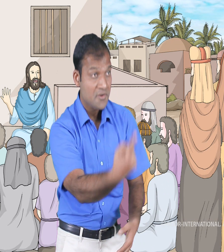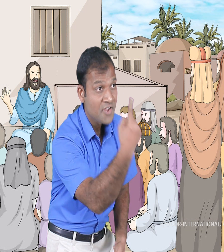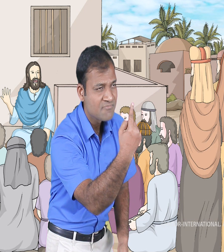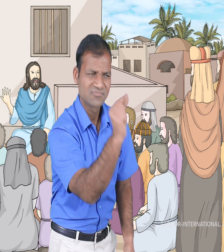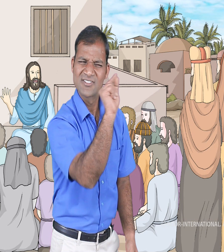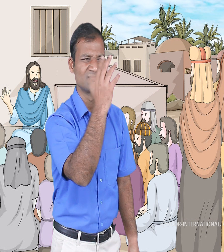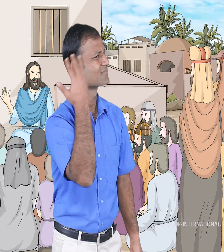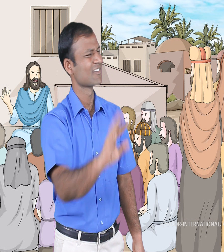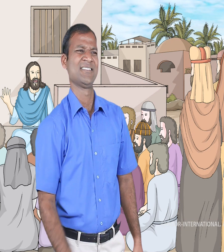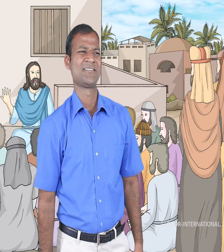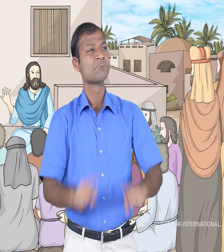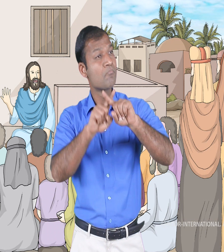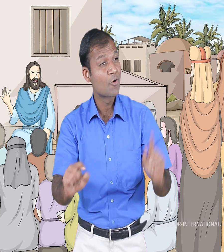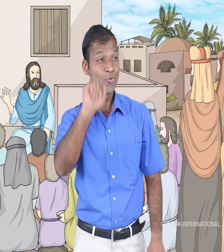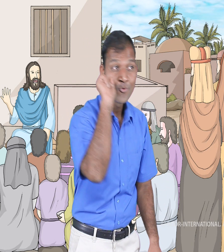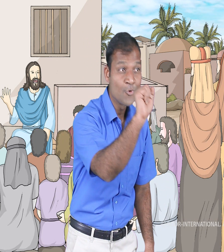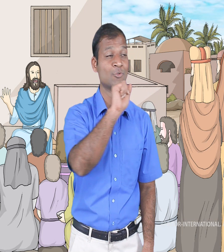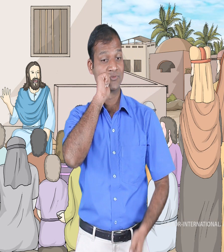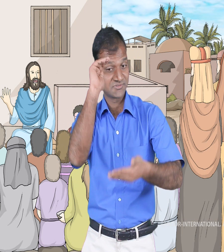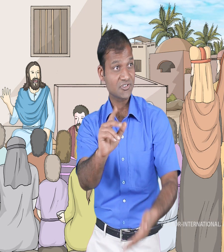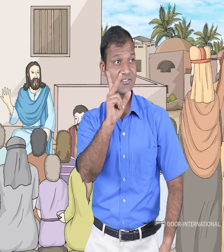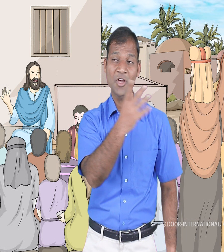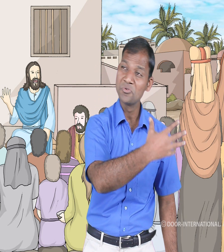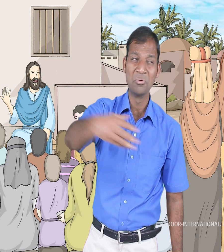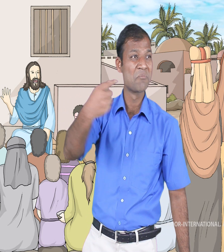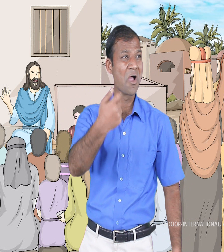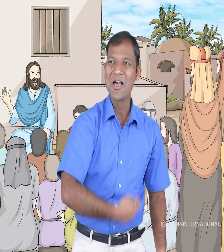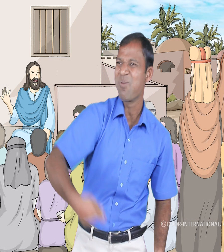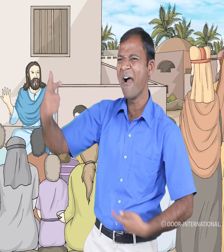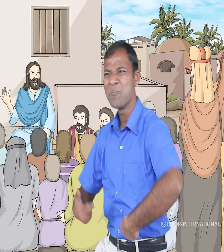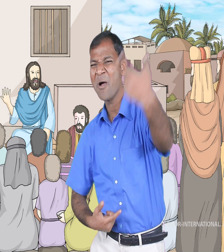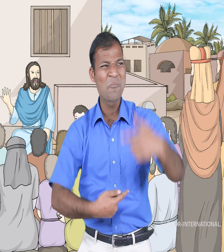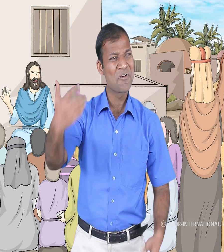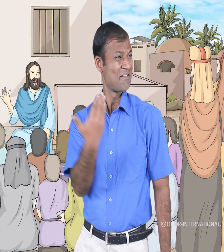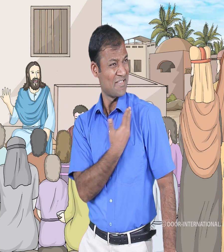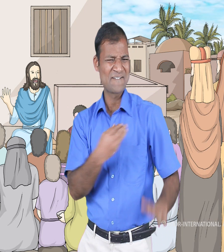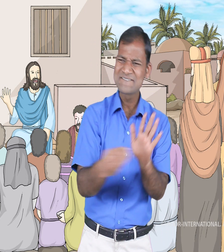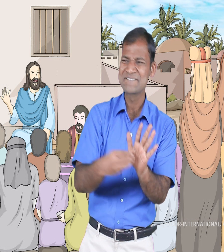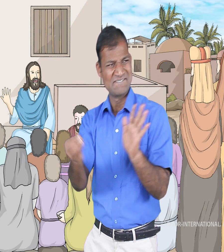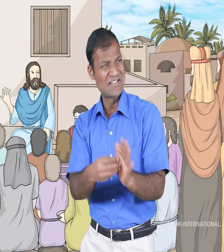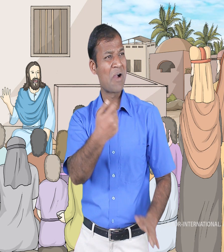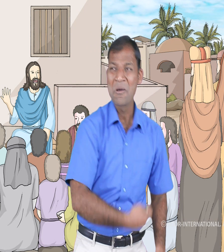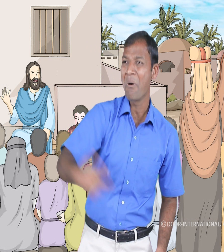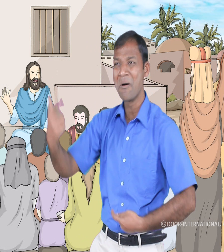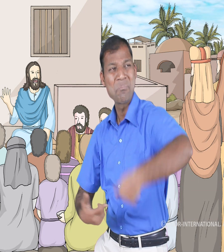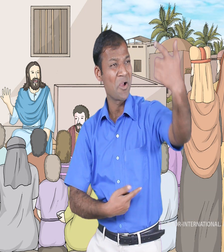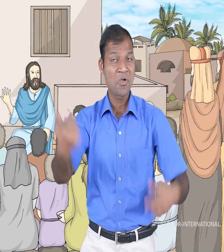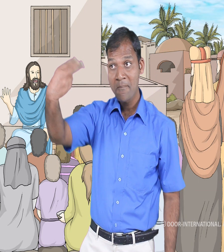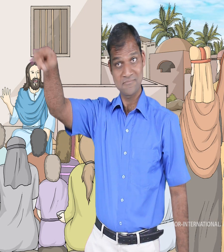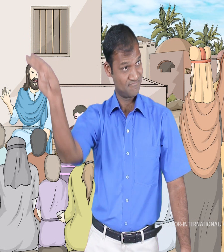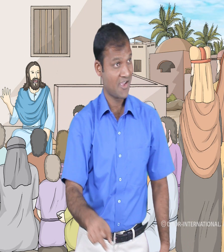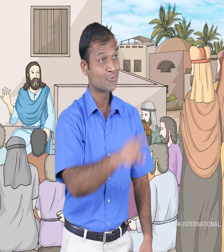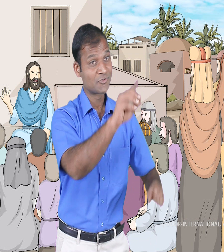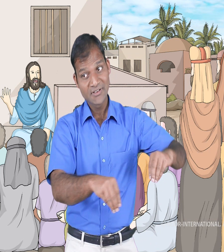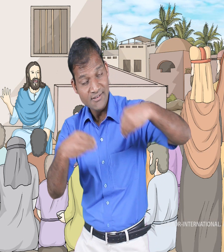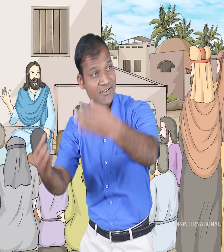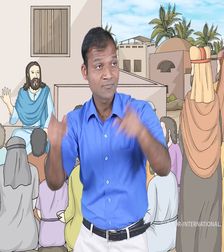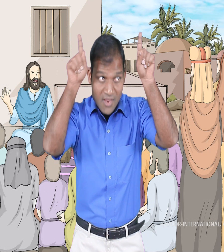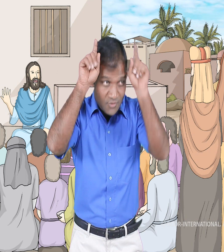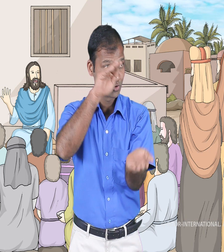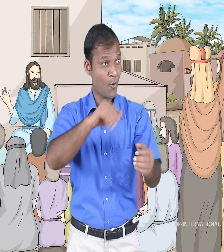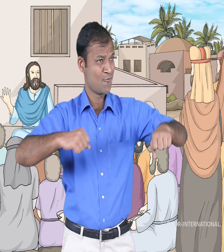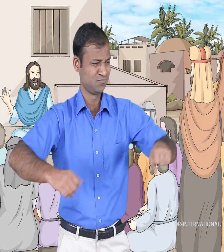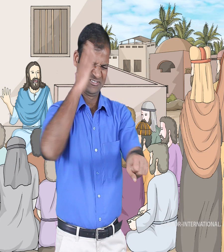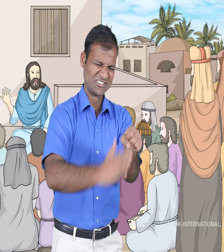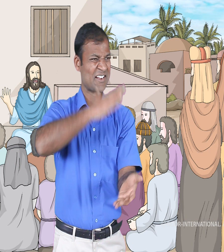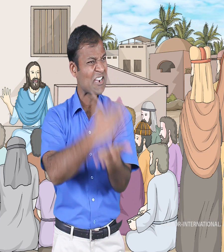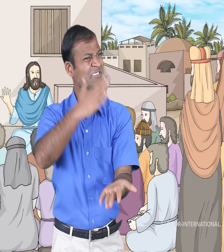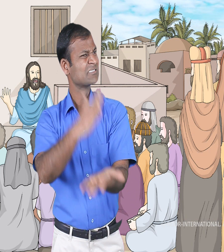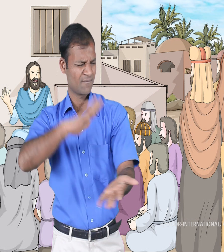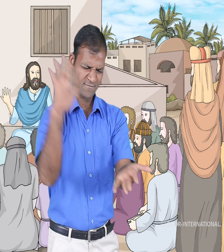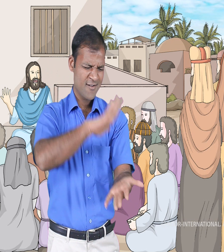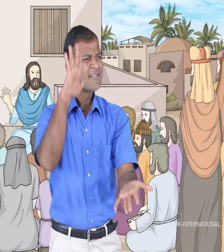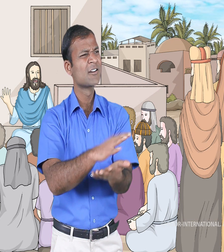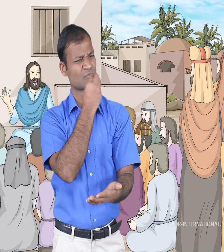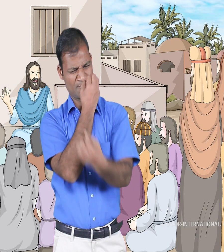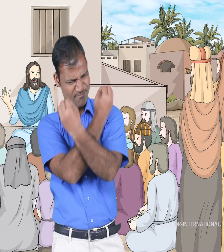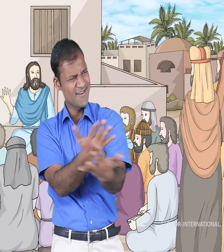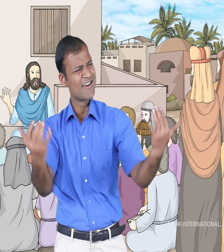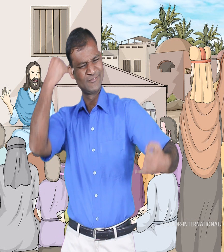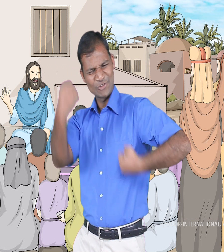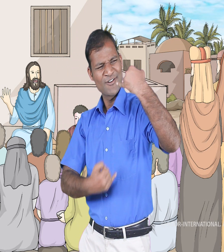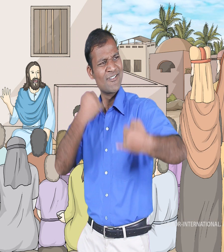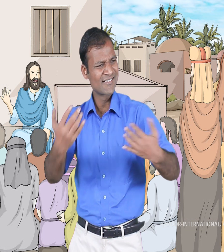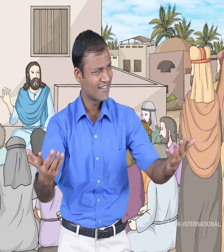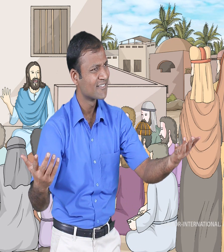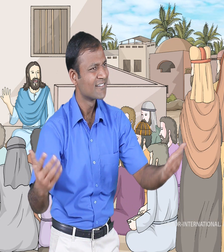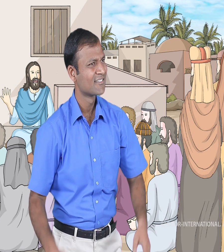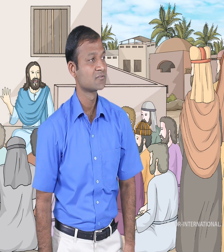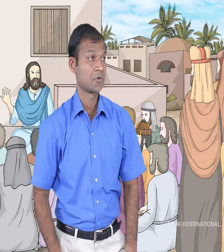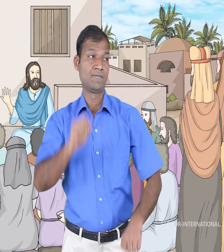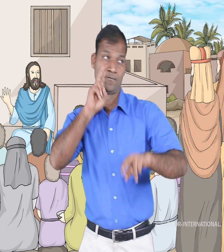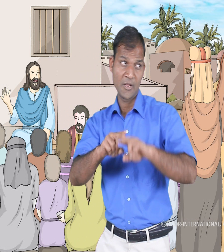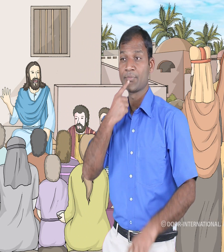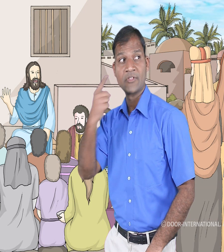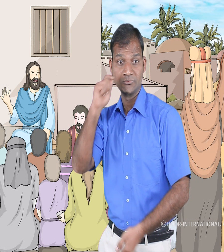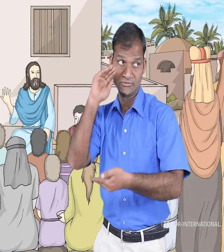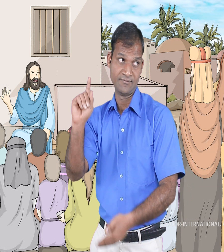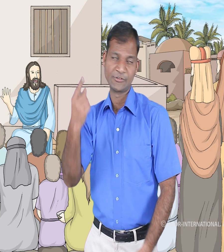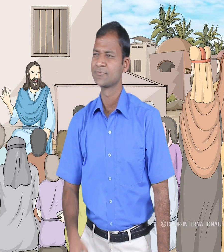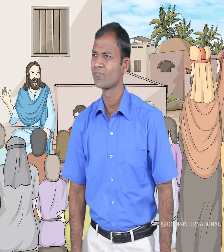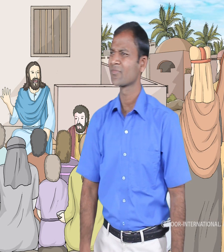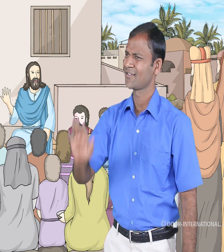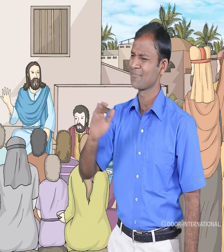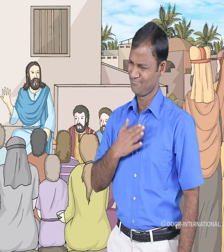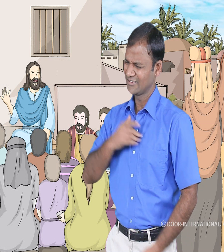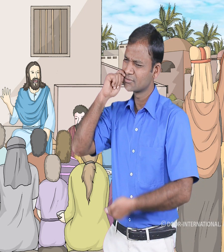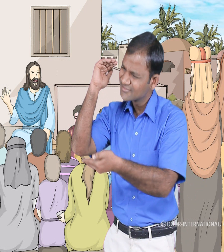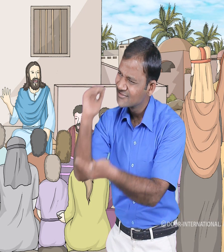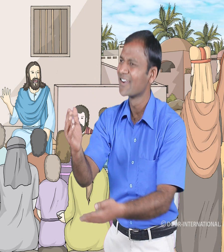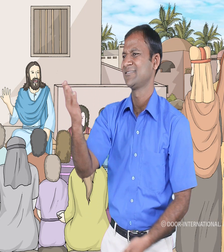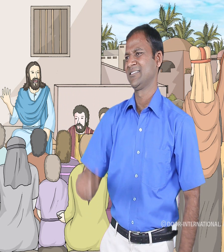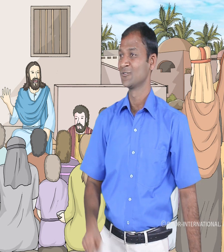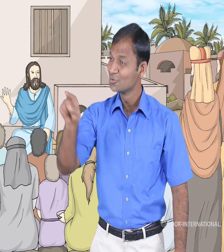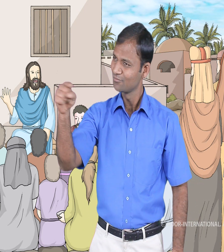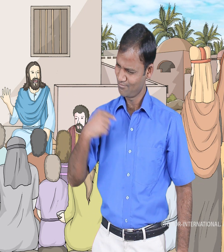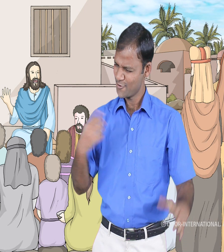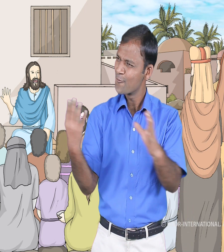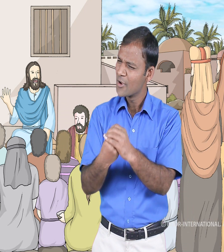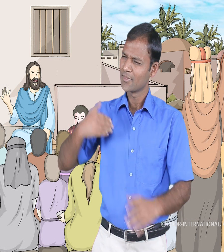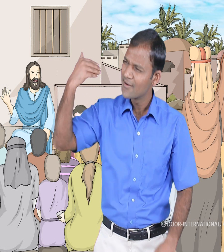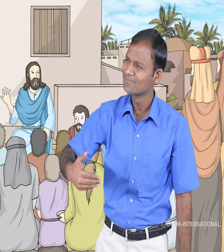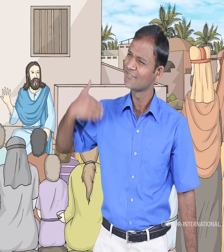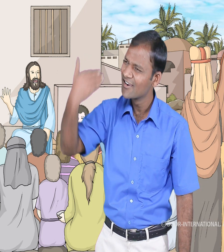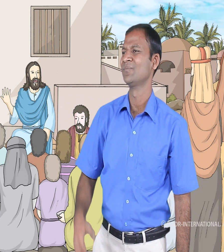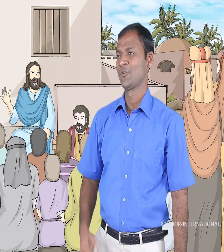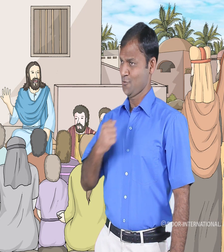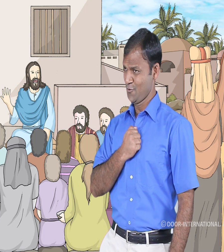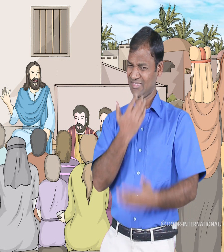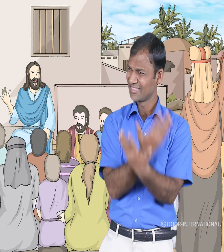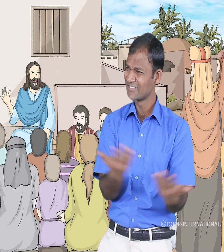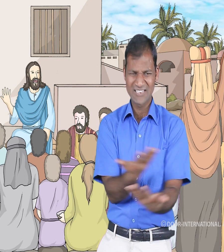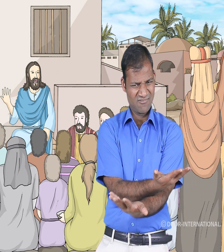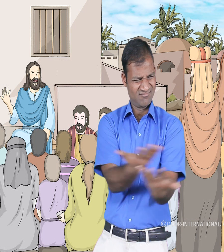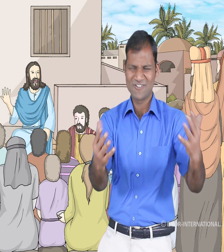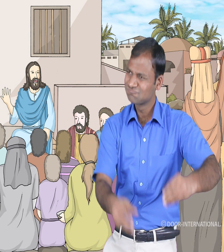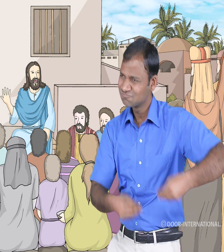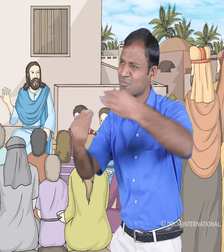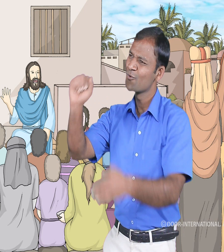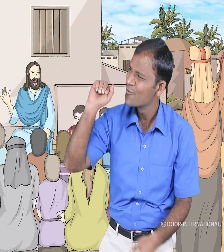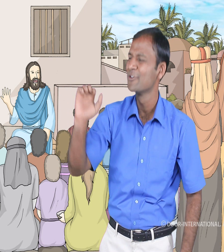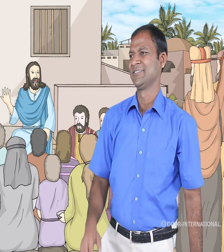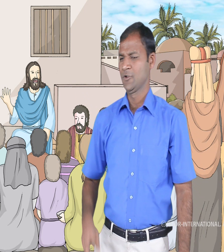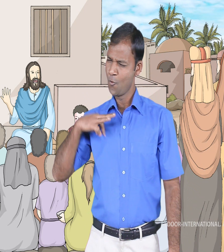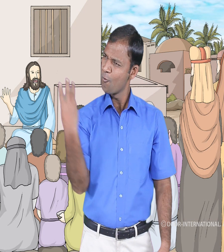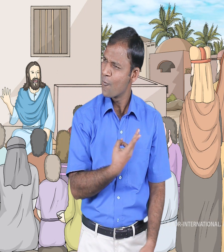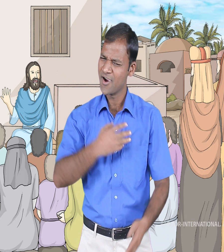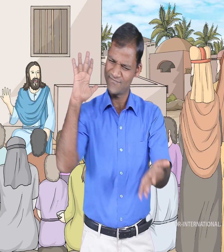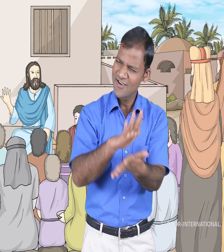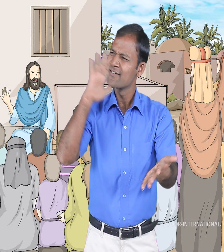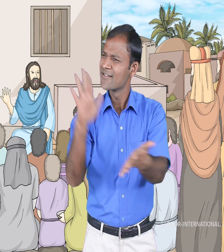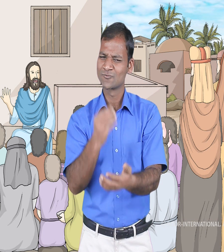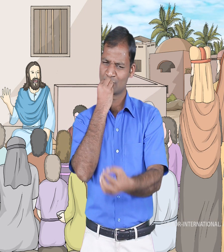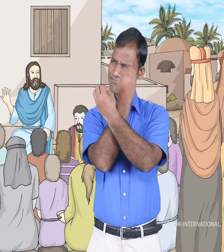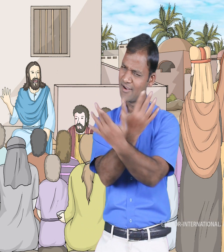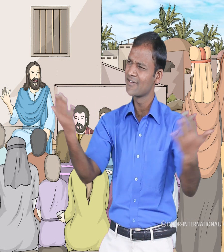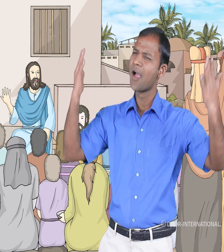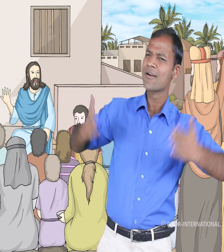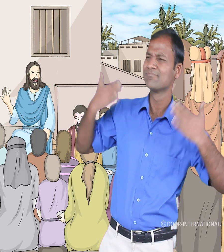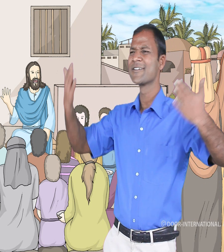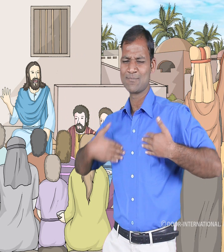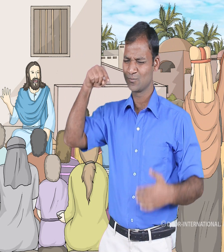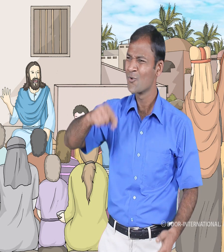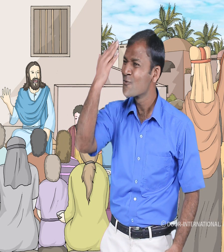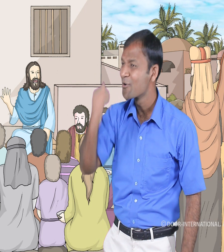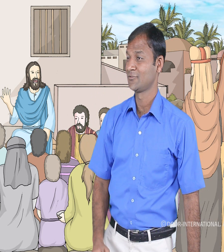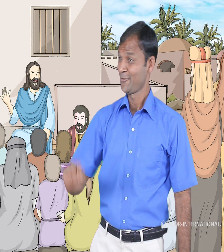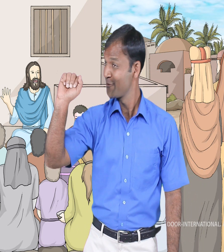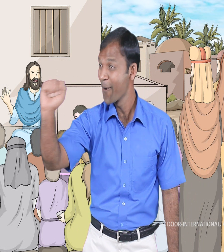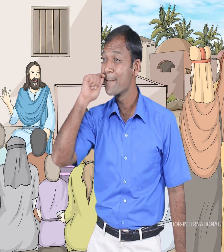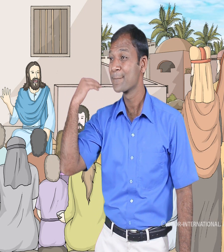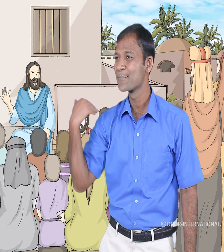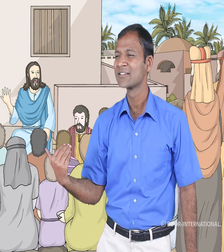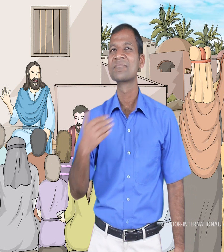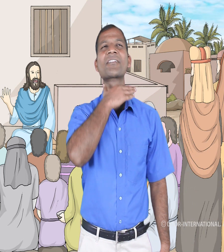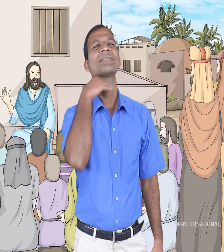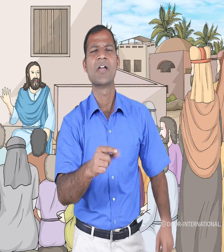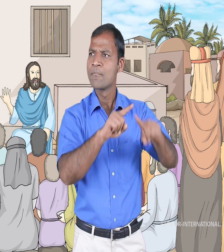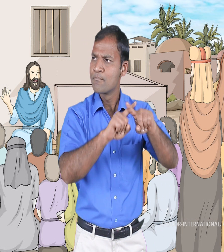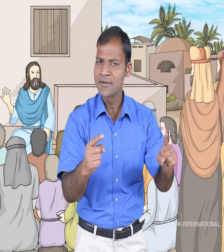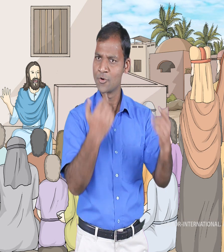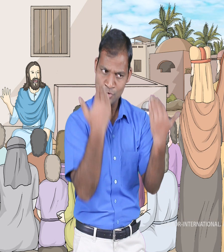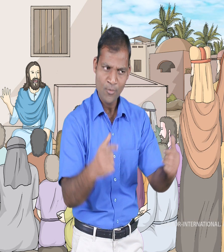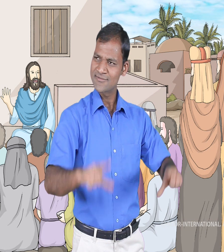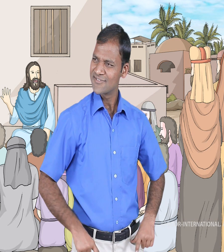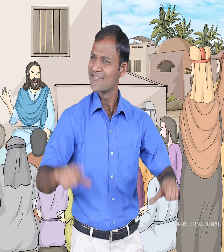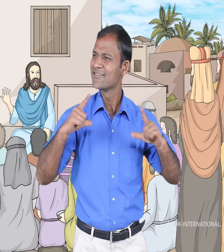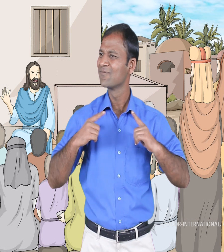But when this son of yours returns from squandering your wealth with prostitutes, you kill the fattened calf for him!’ ‘Son, you are always with me,’ the father said, ‘and all that is mine is yours.